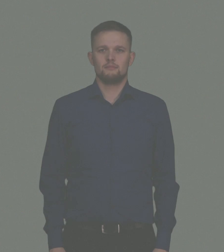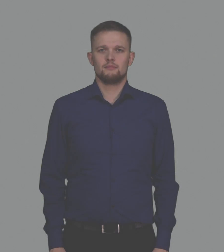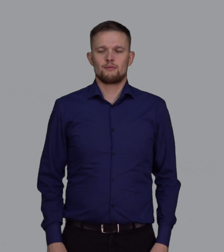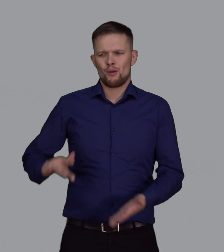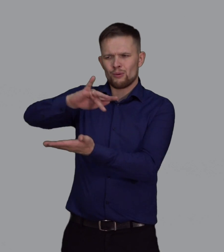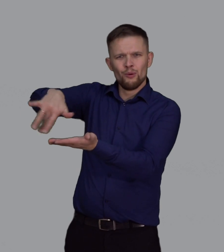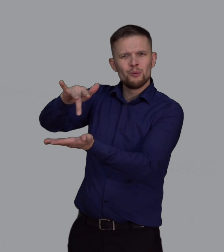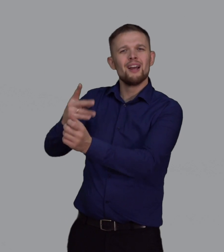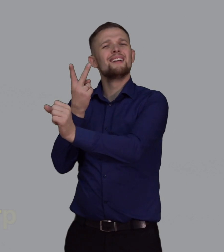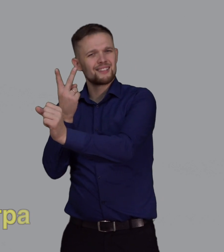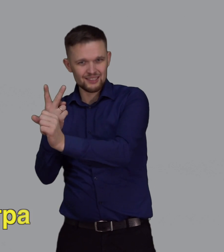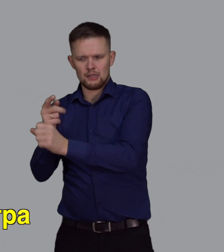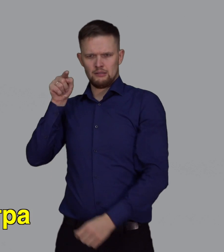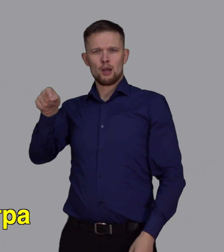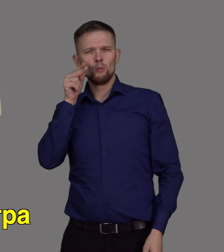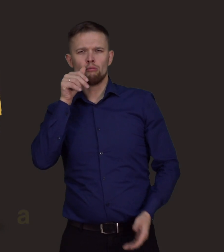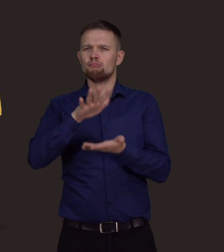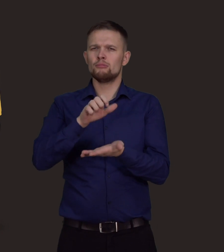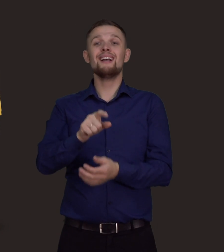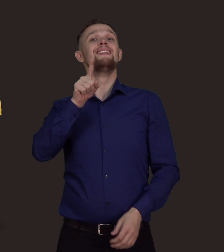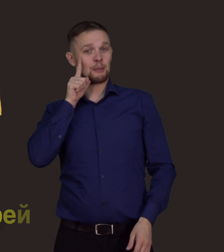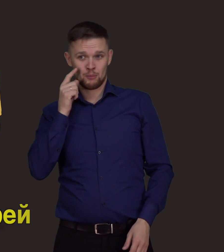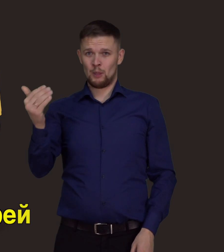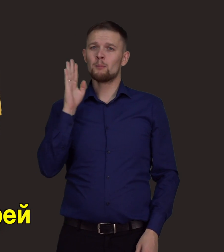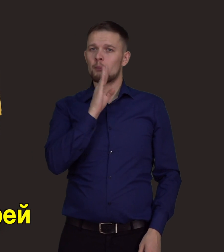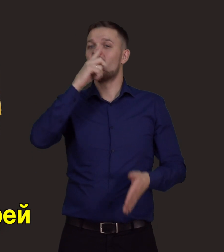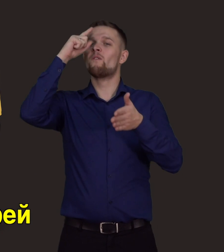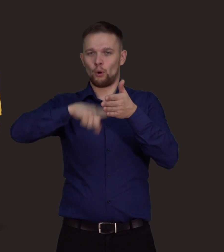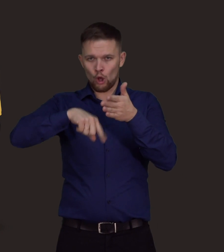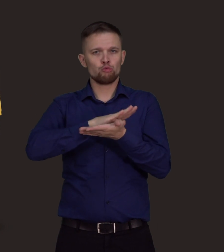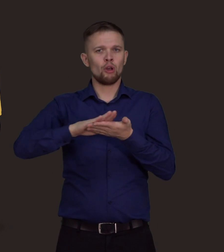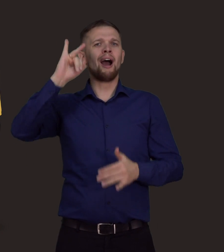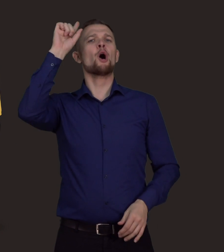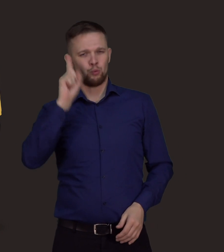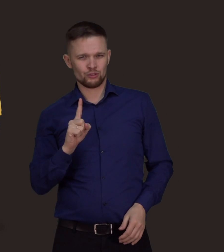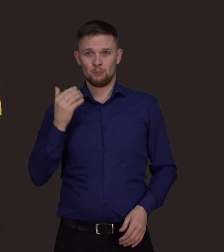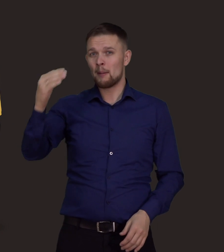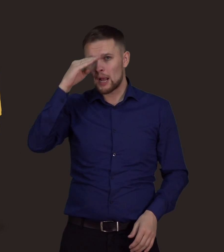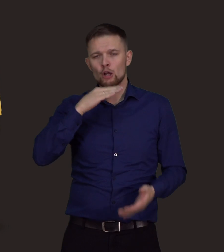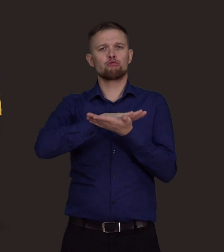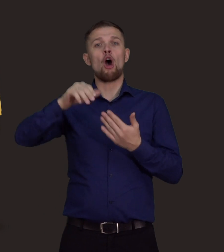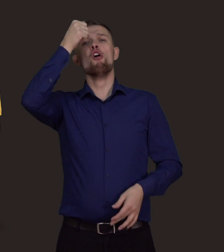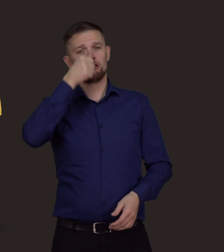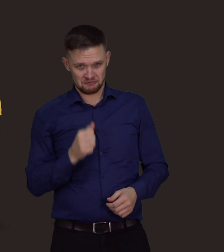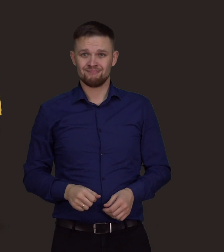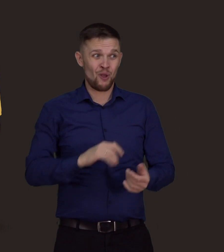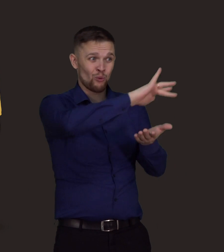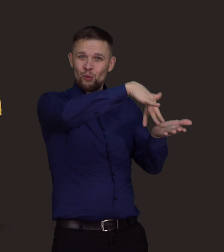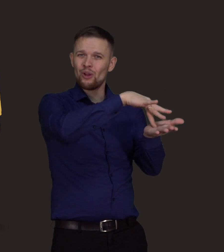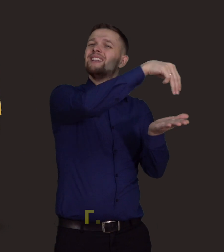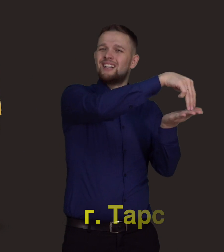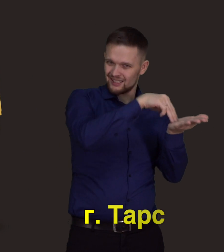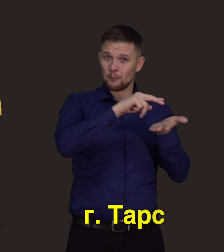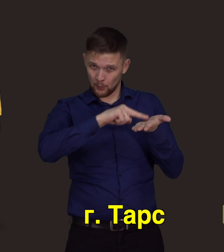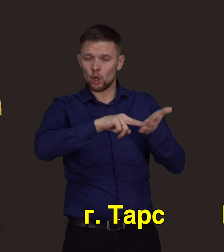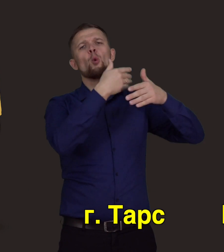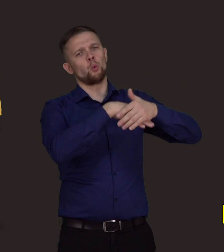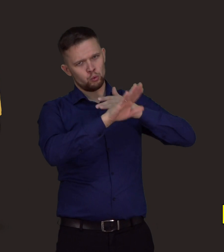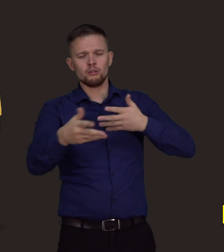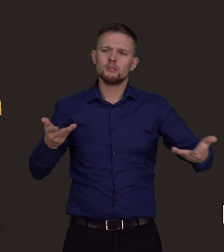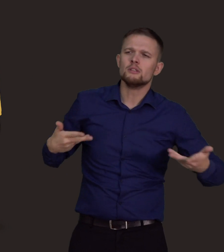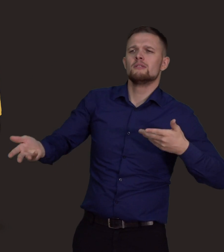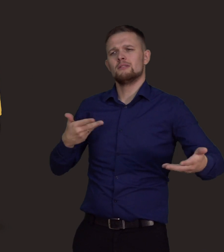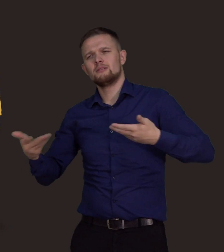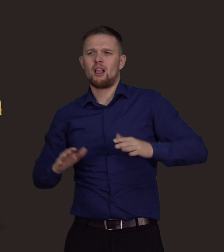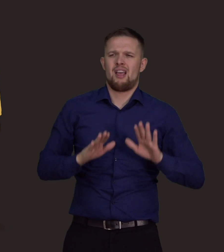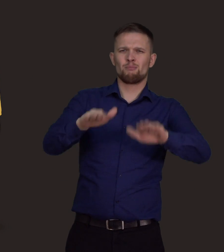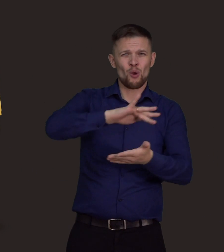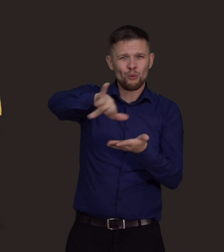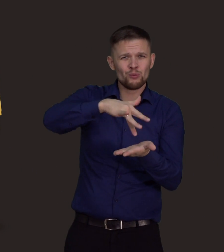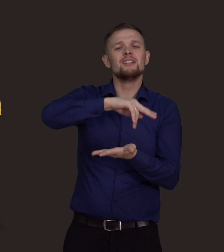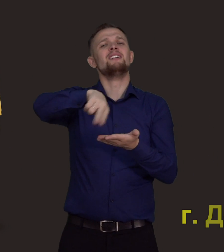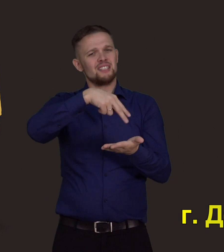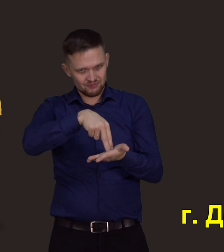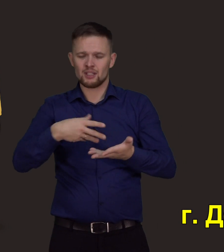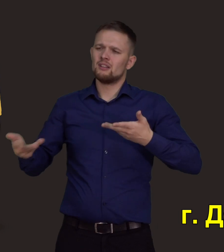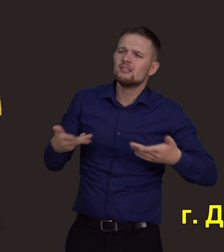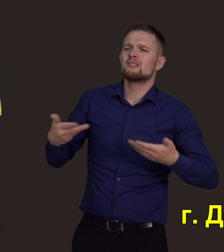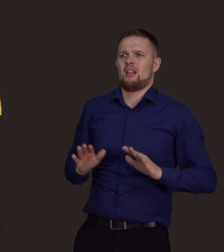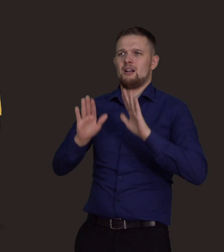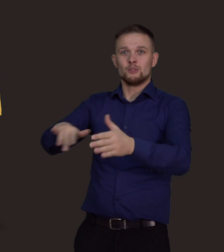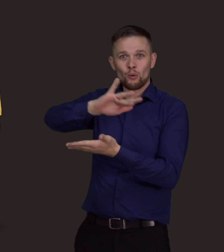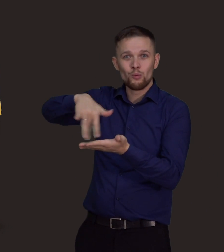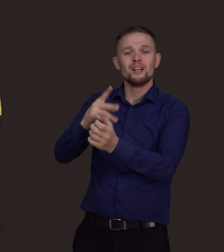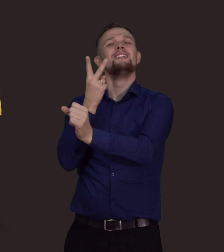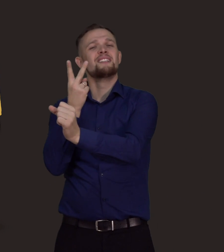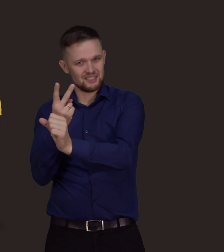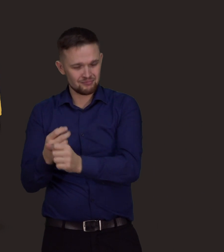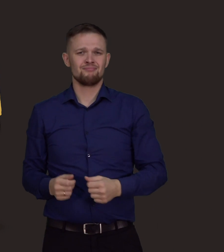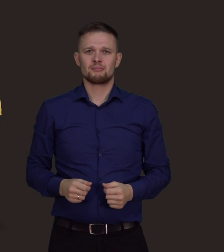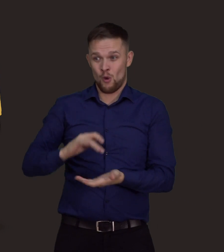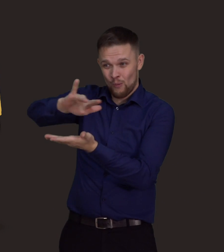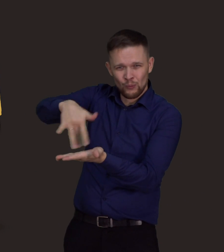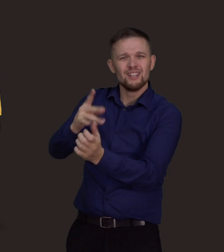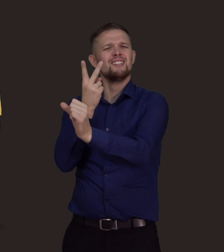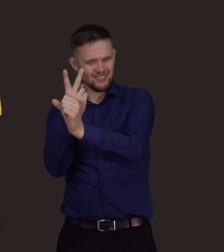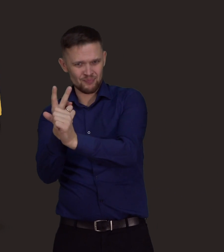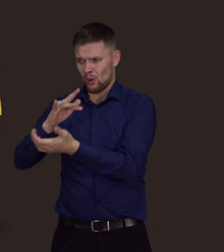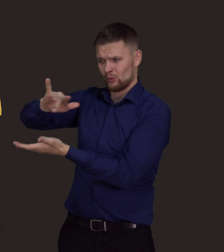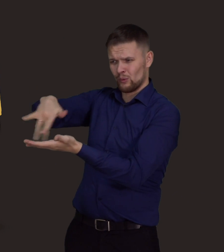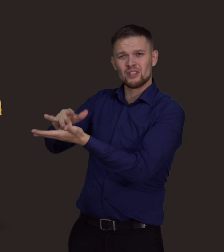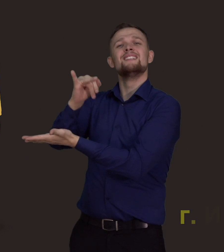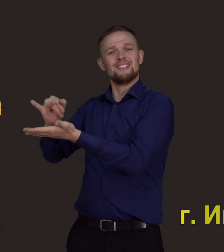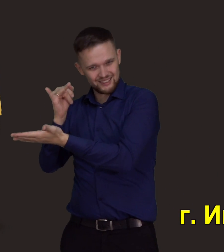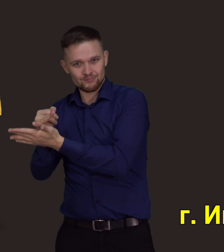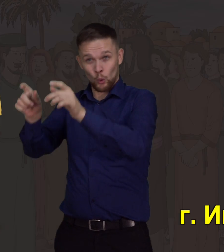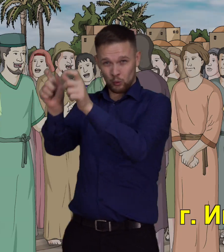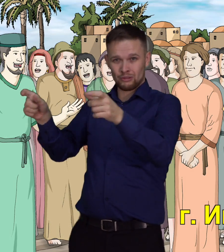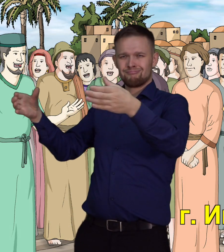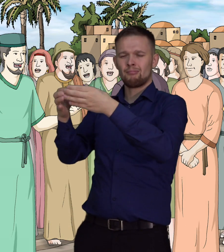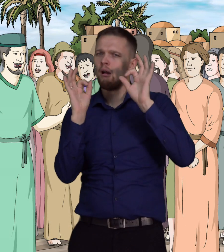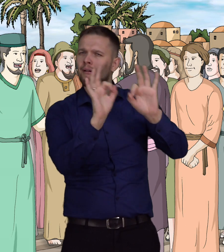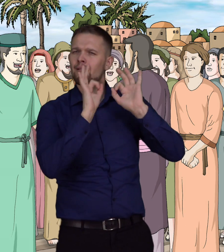Paul came to Derbe and then to Lystra, where he found a disciple named Timothy, the son of a believing Jewish woman and a Greek father.